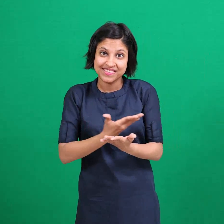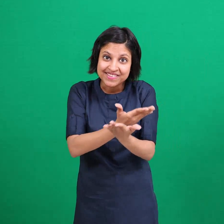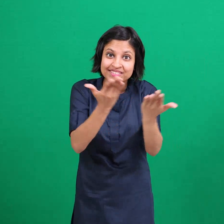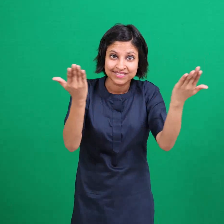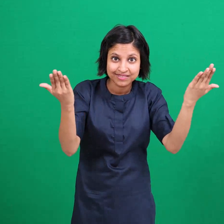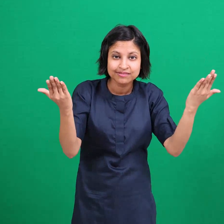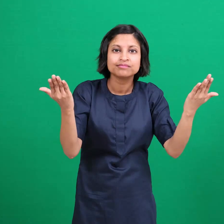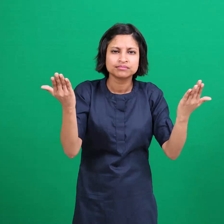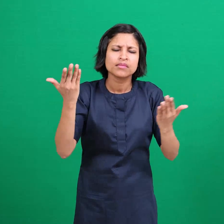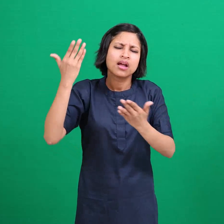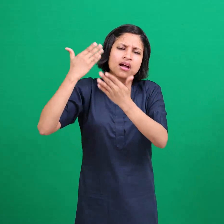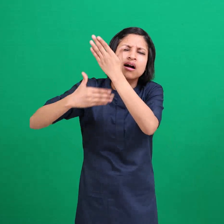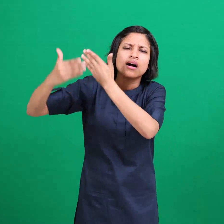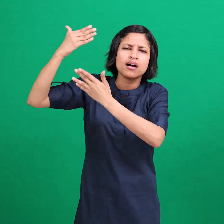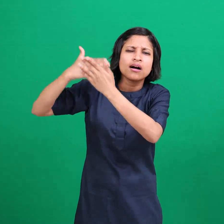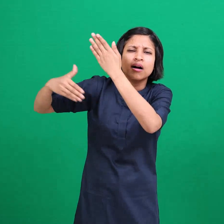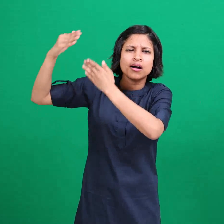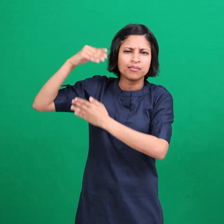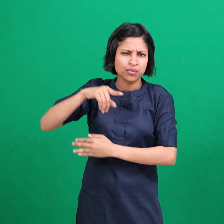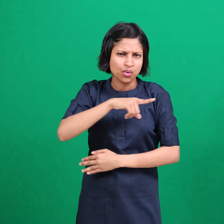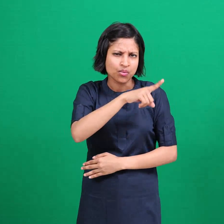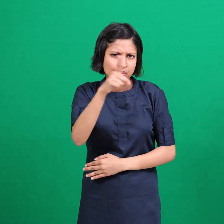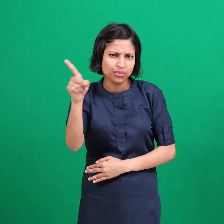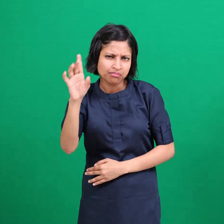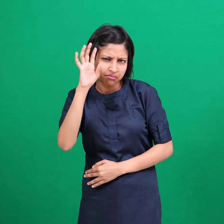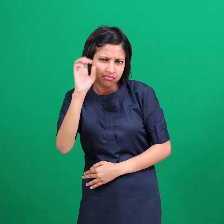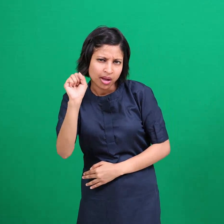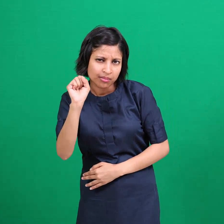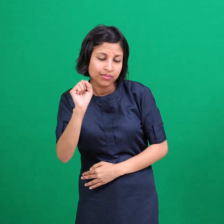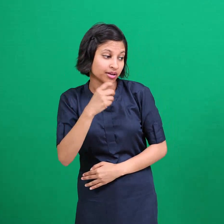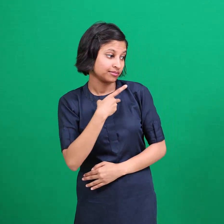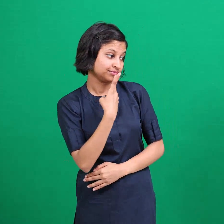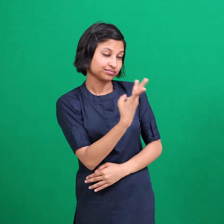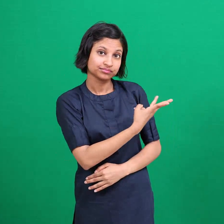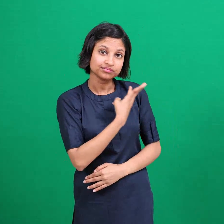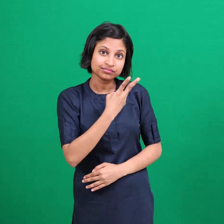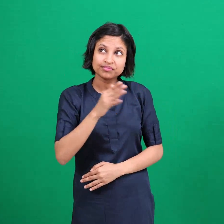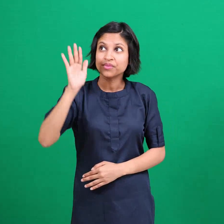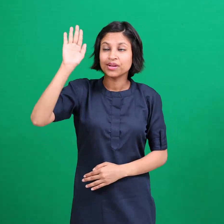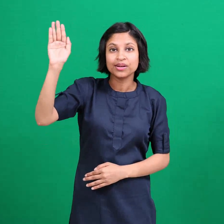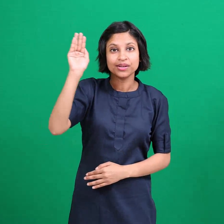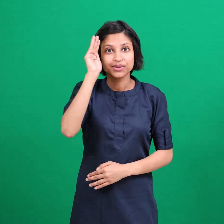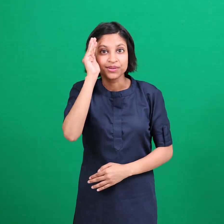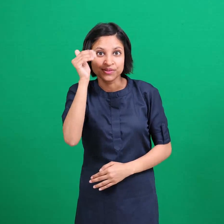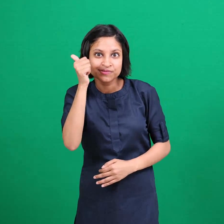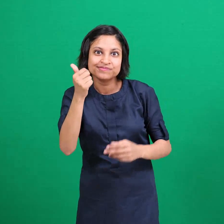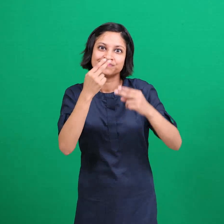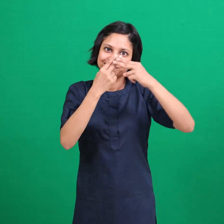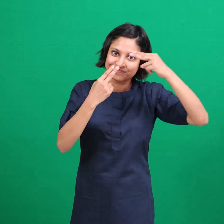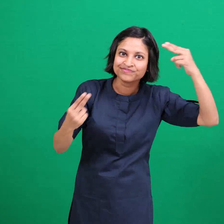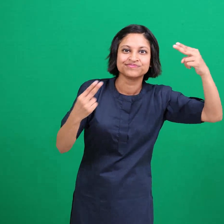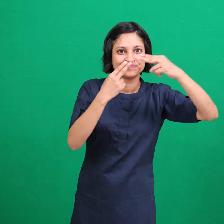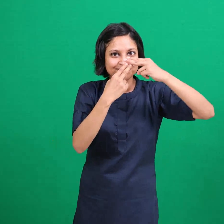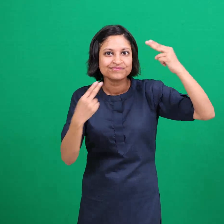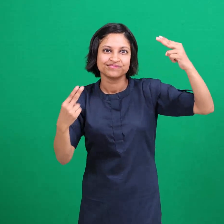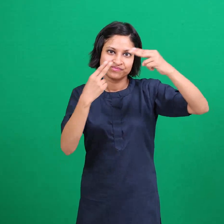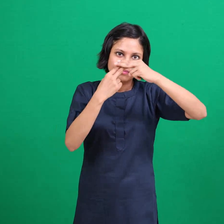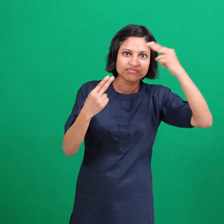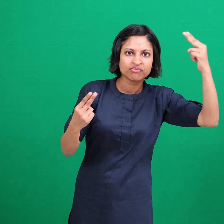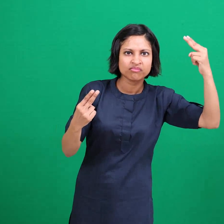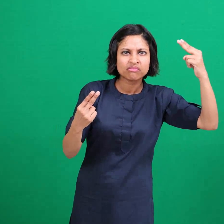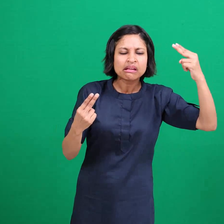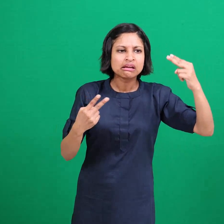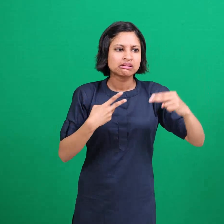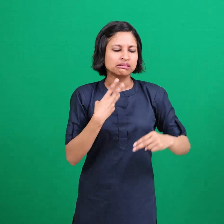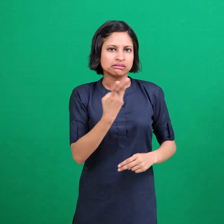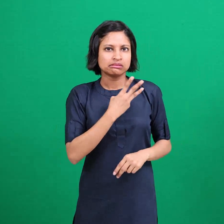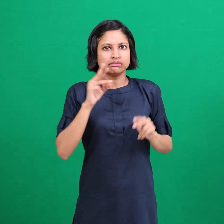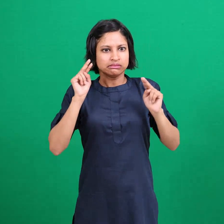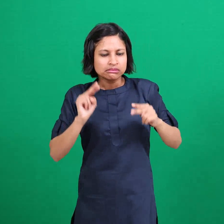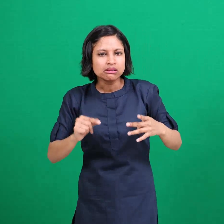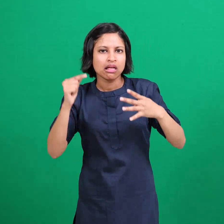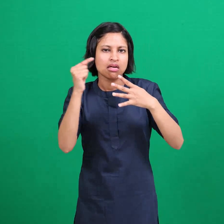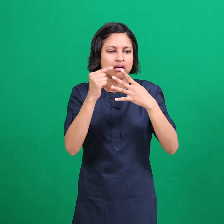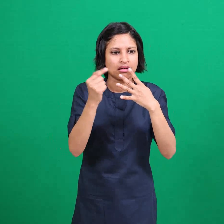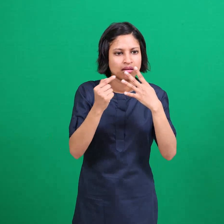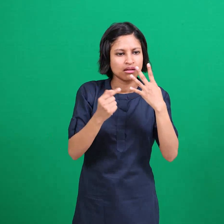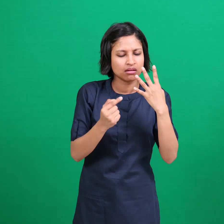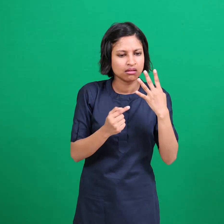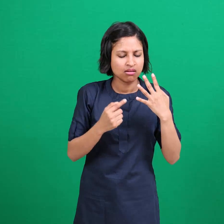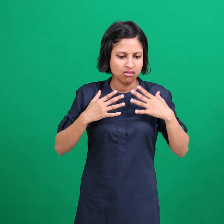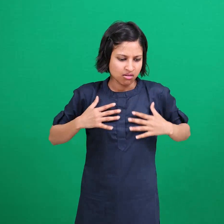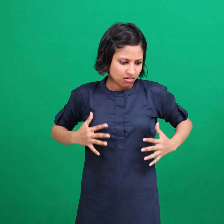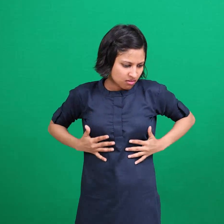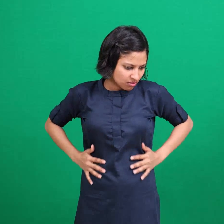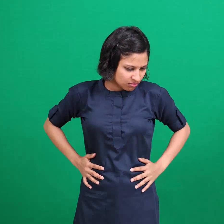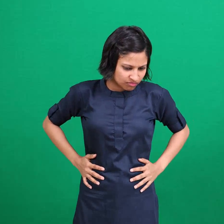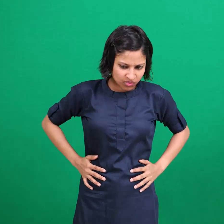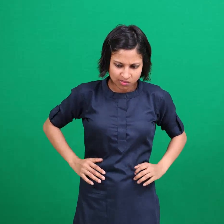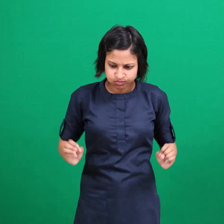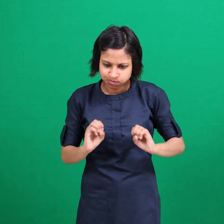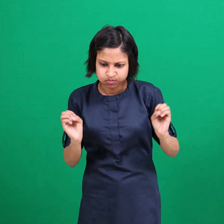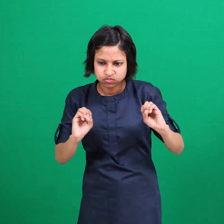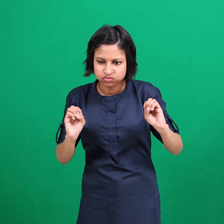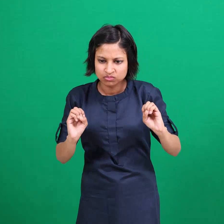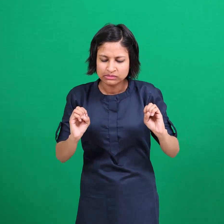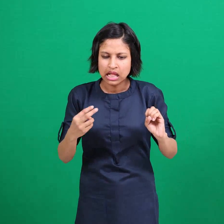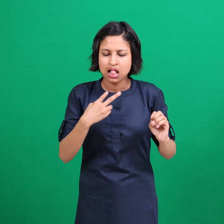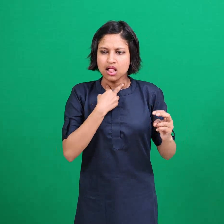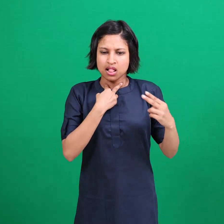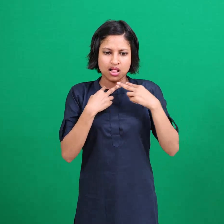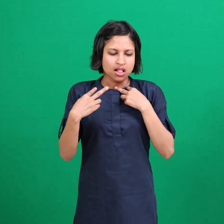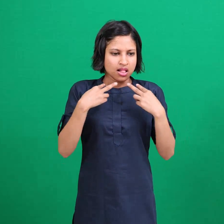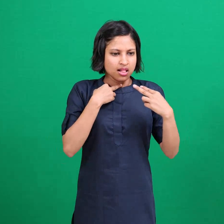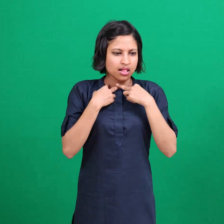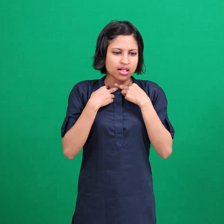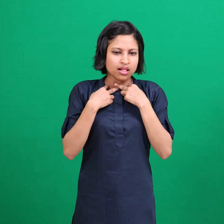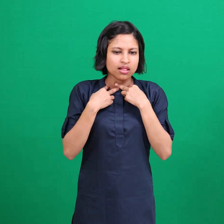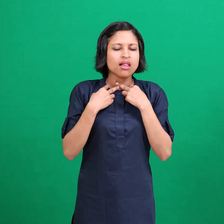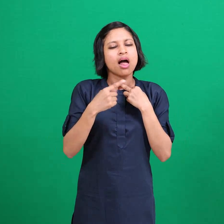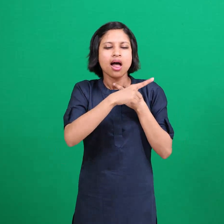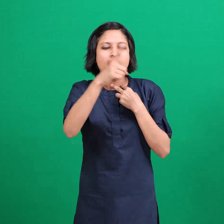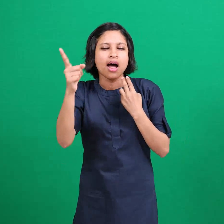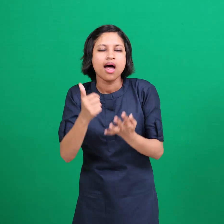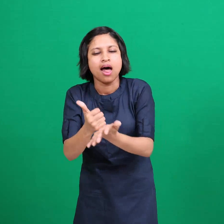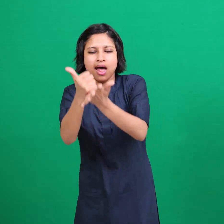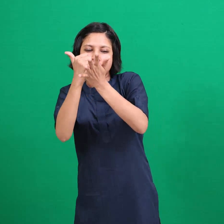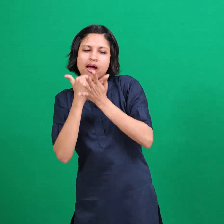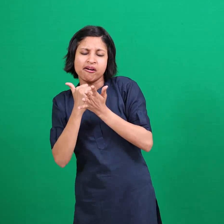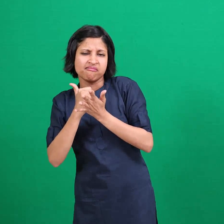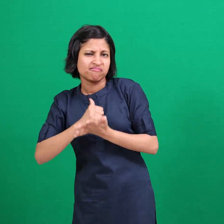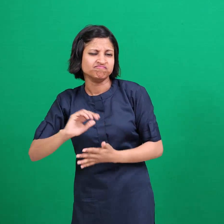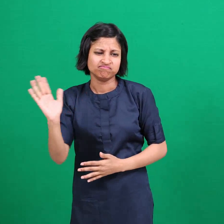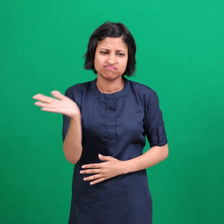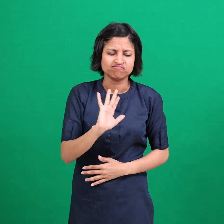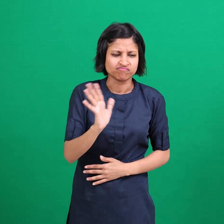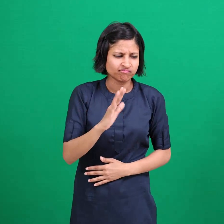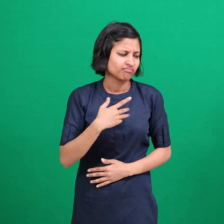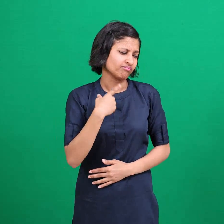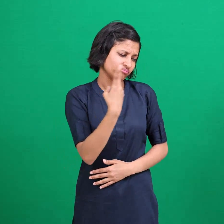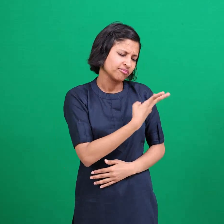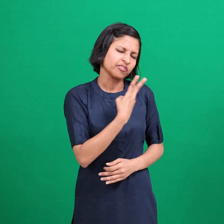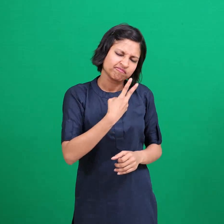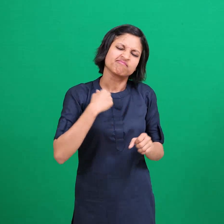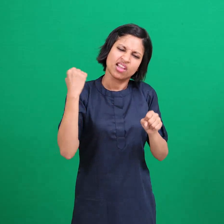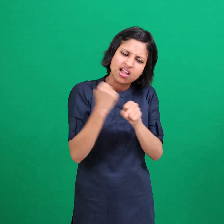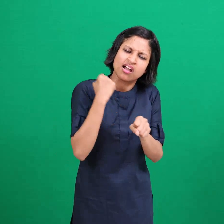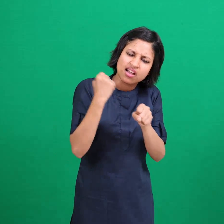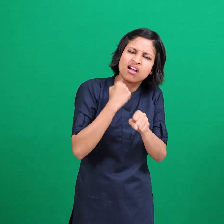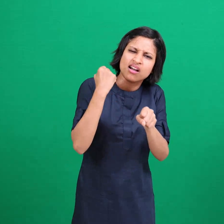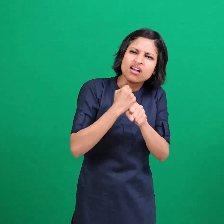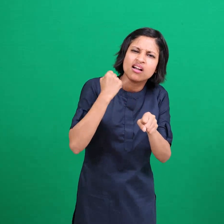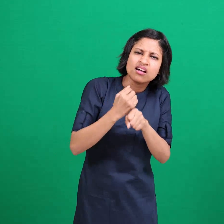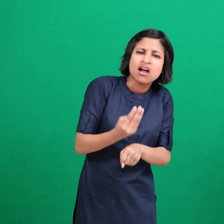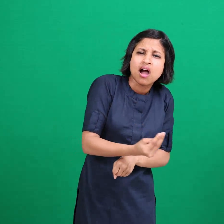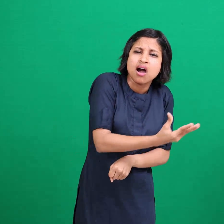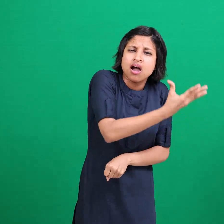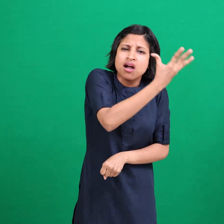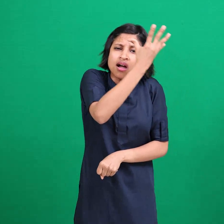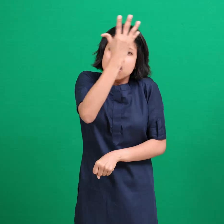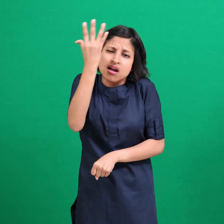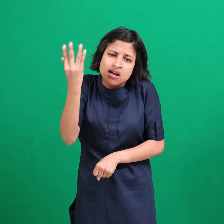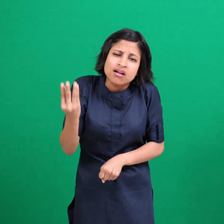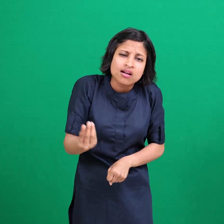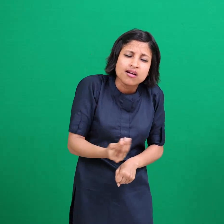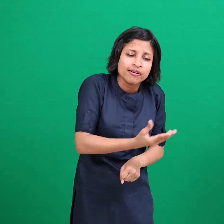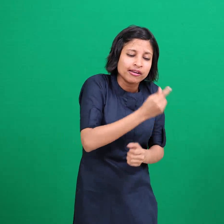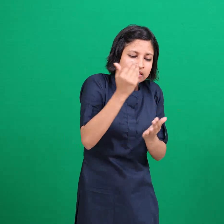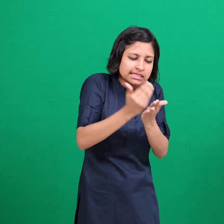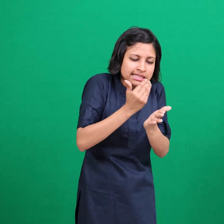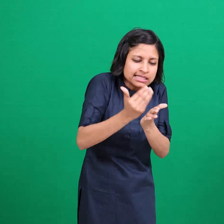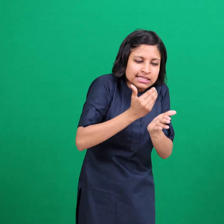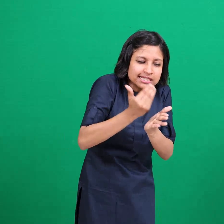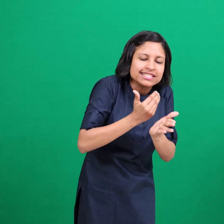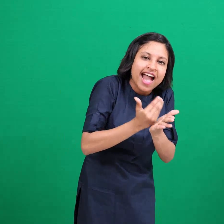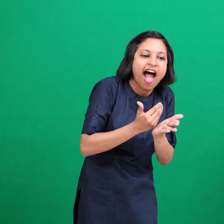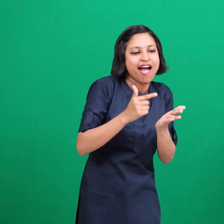That is how beloved you have become to us. Surely you recall, brothers, our labor and toil.